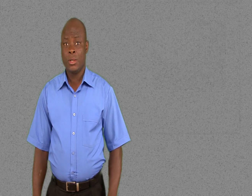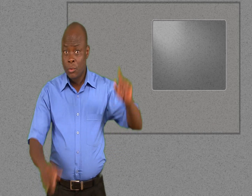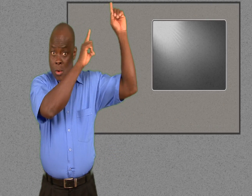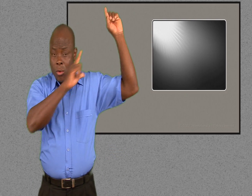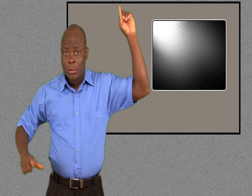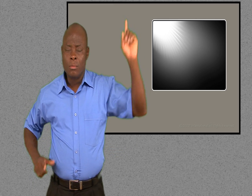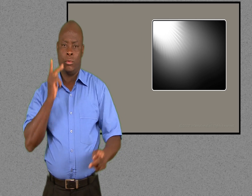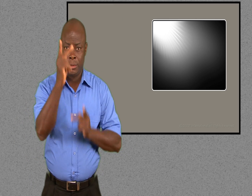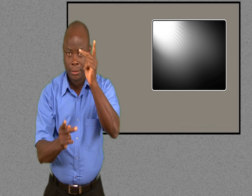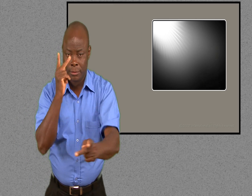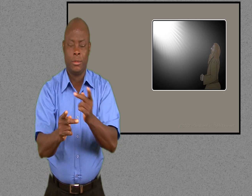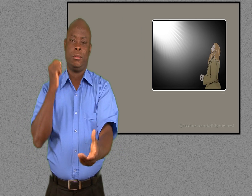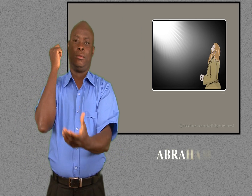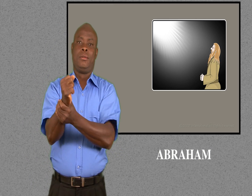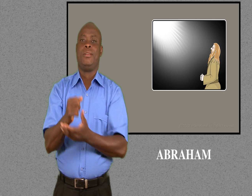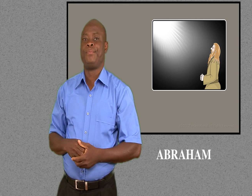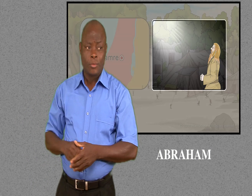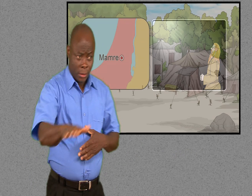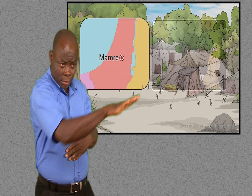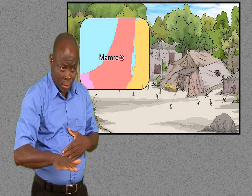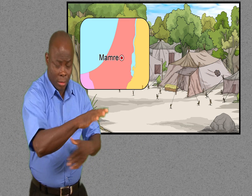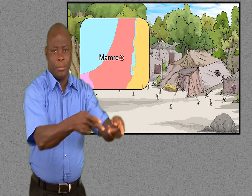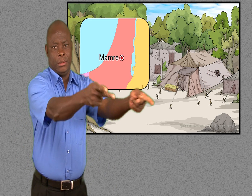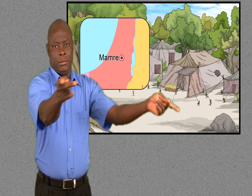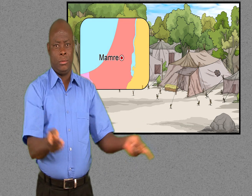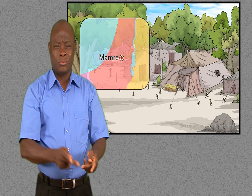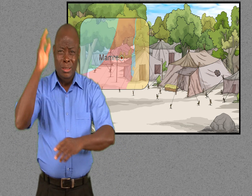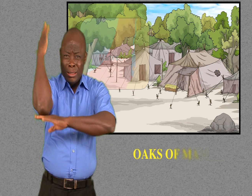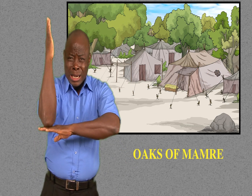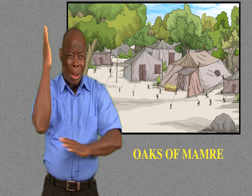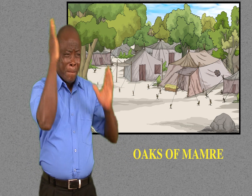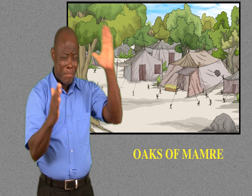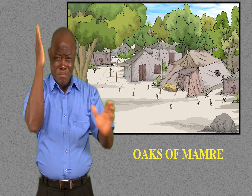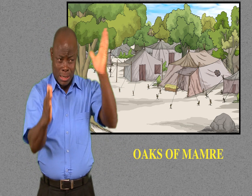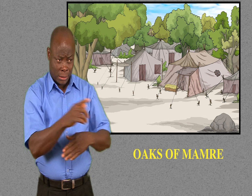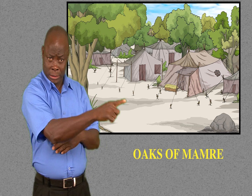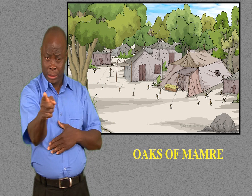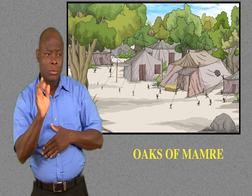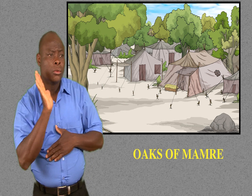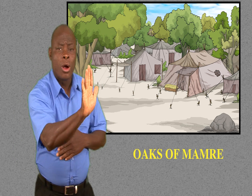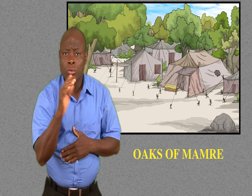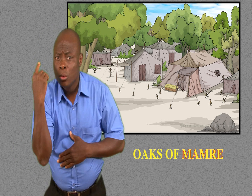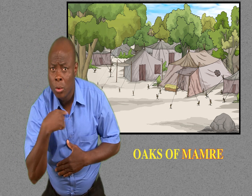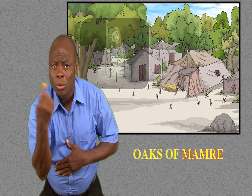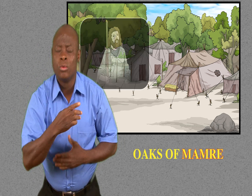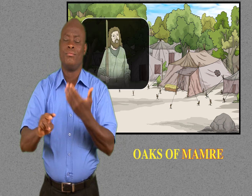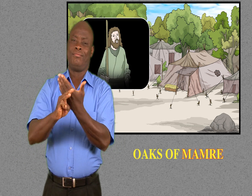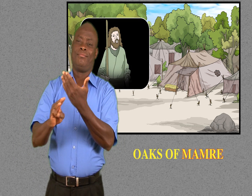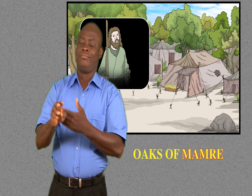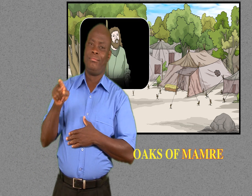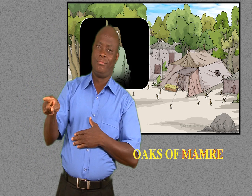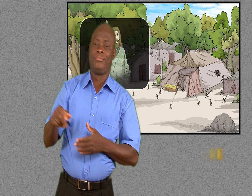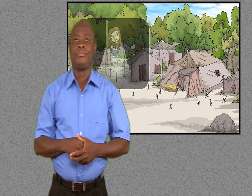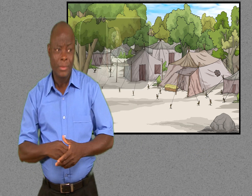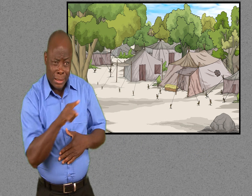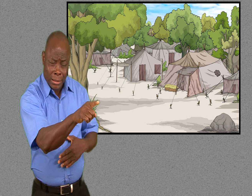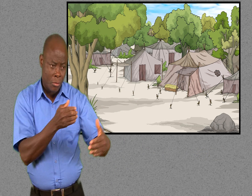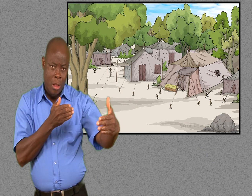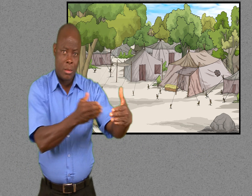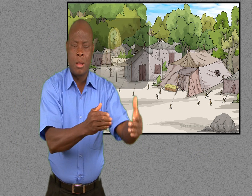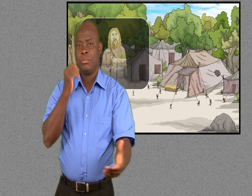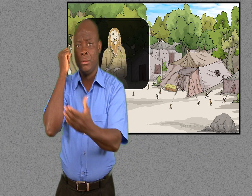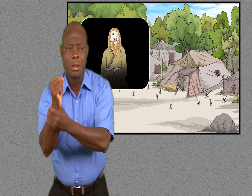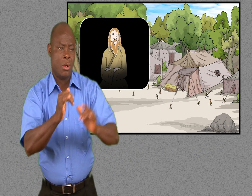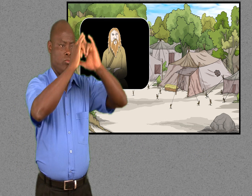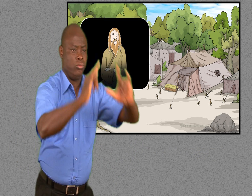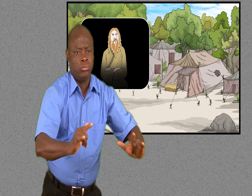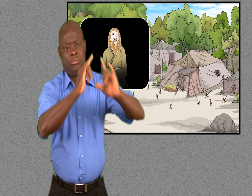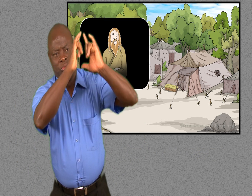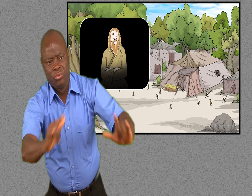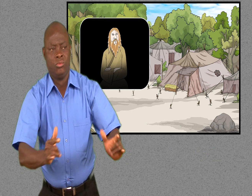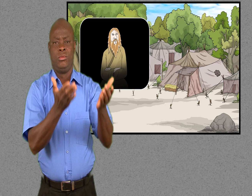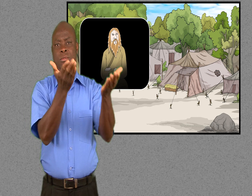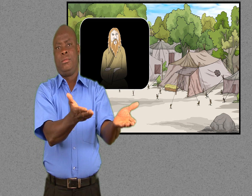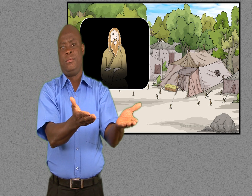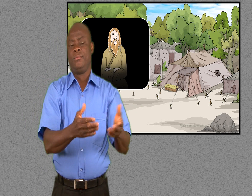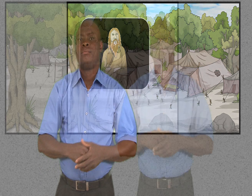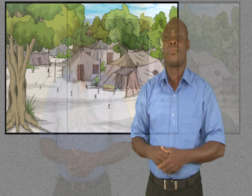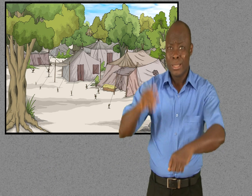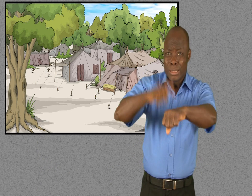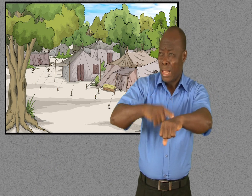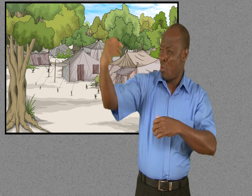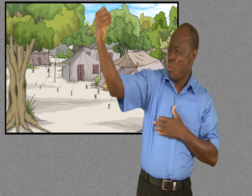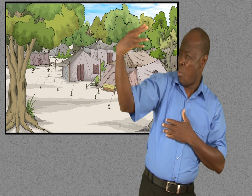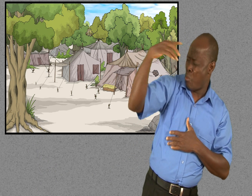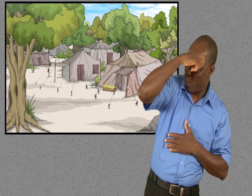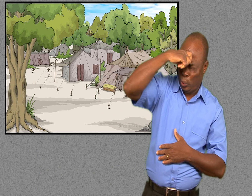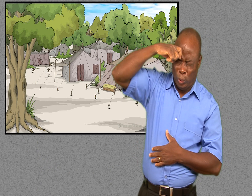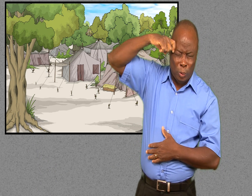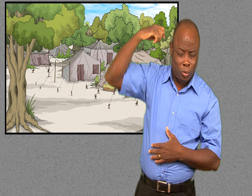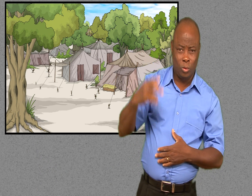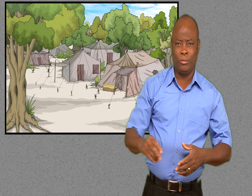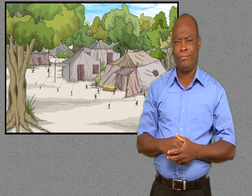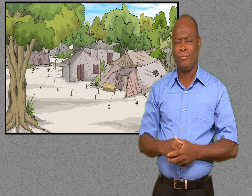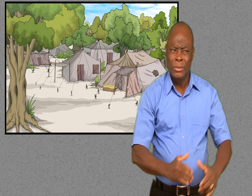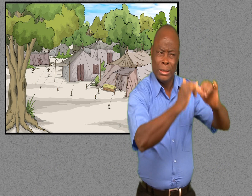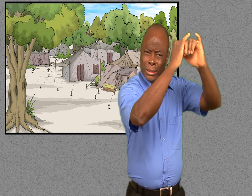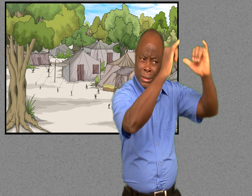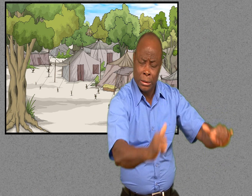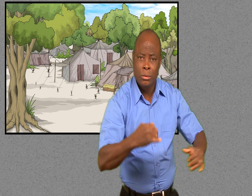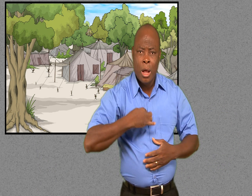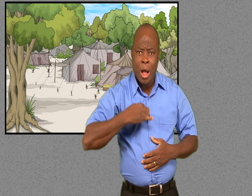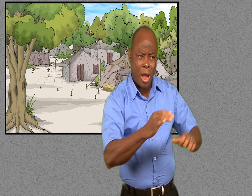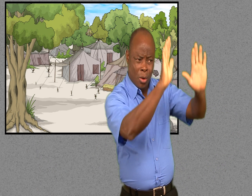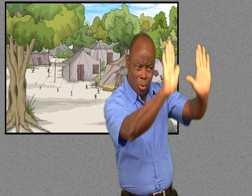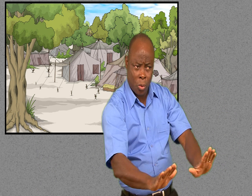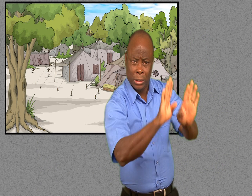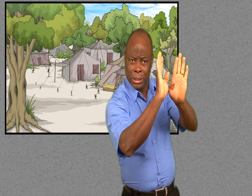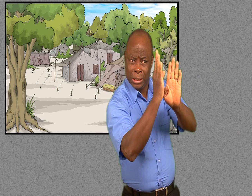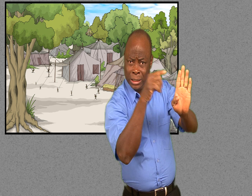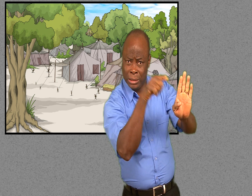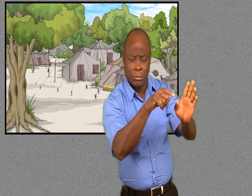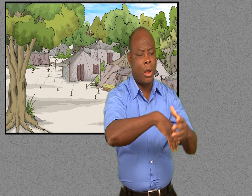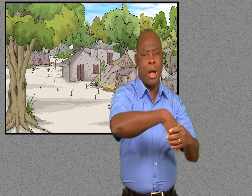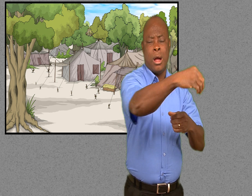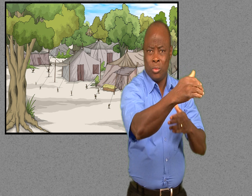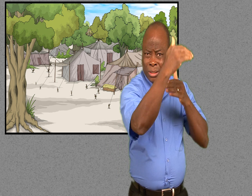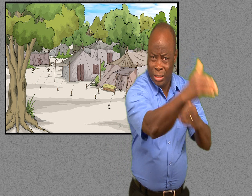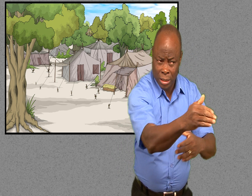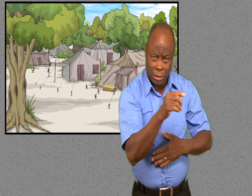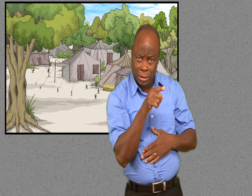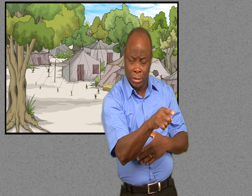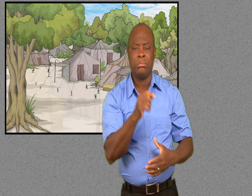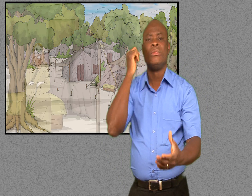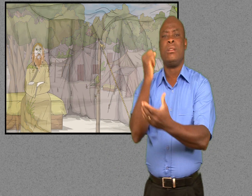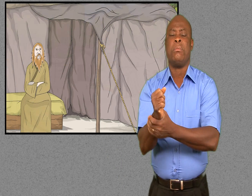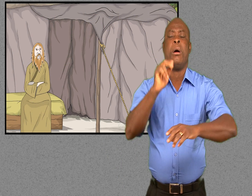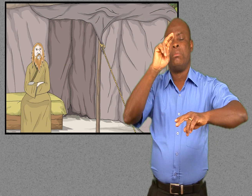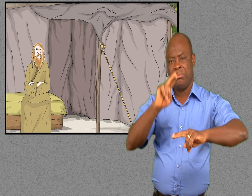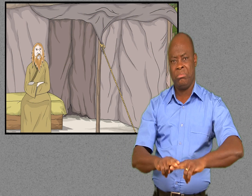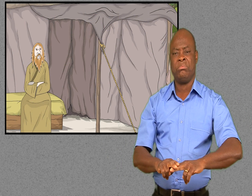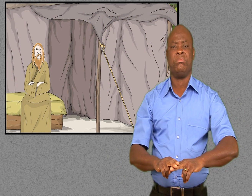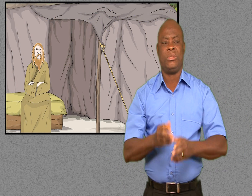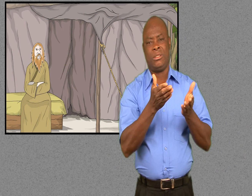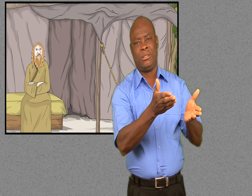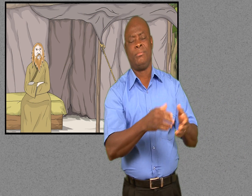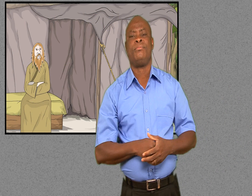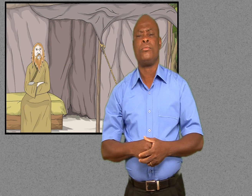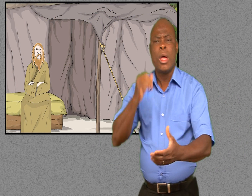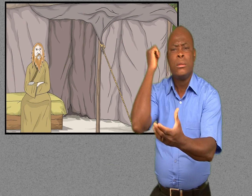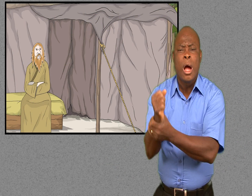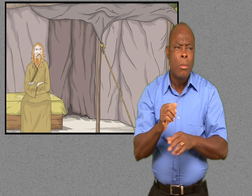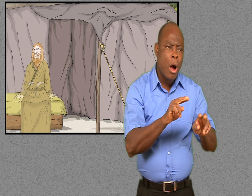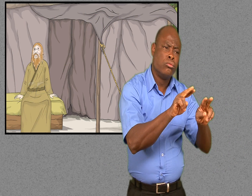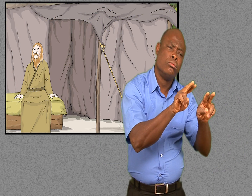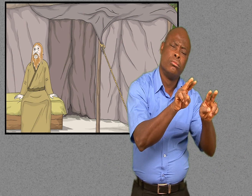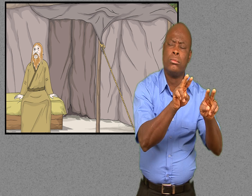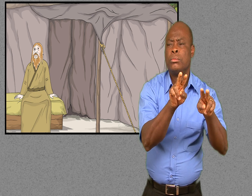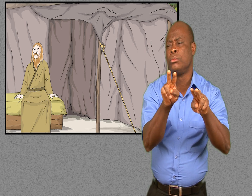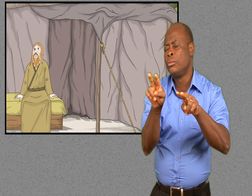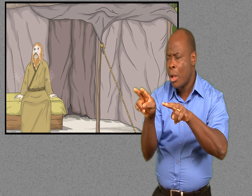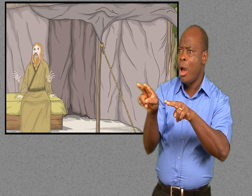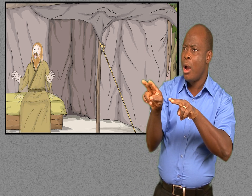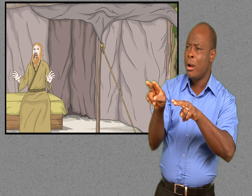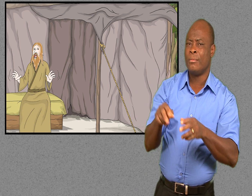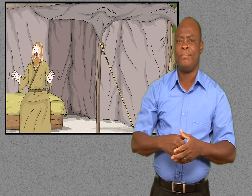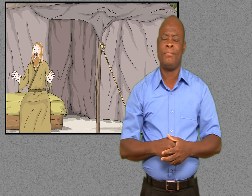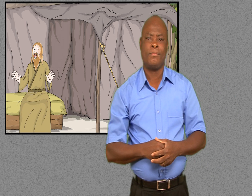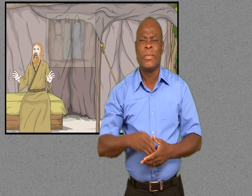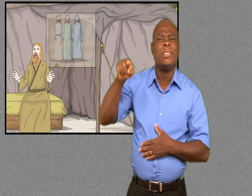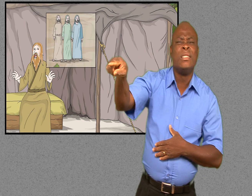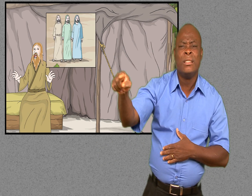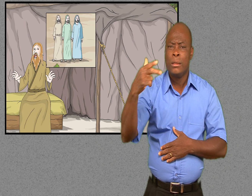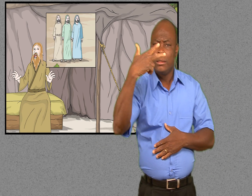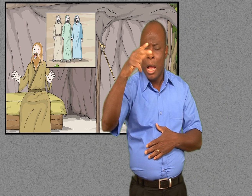Then the LORD appeared to Abraham by the Oaks of Mamre in the heat of the day, while he was sitting at the entrance of his tent.